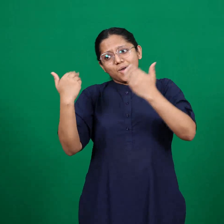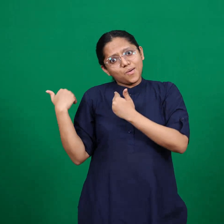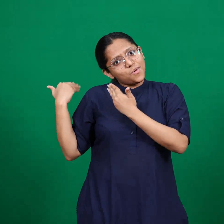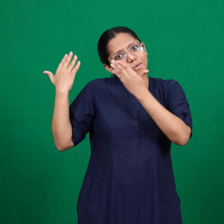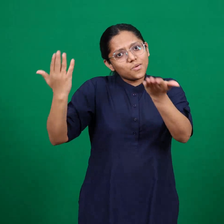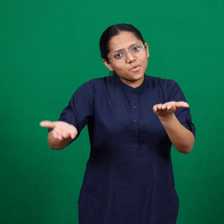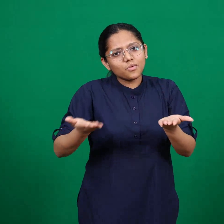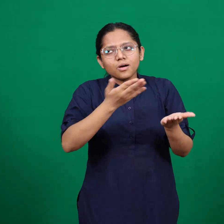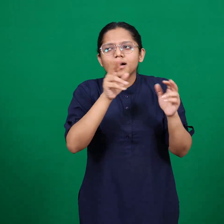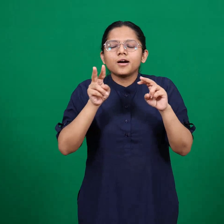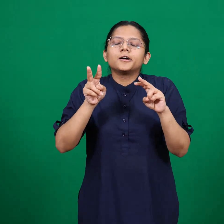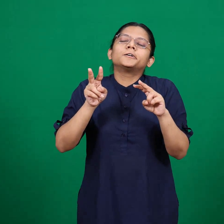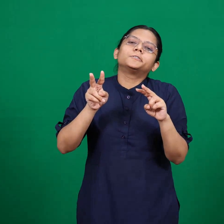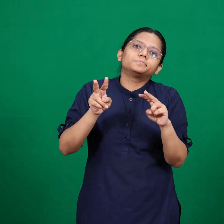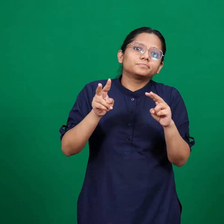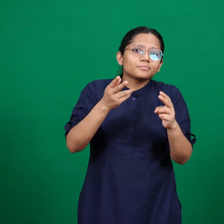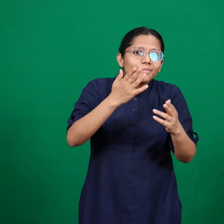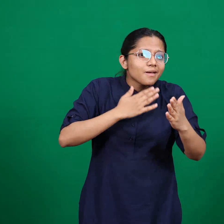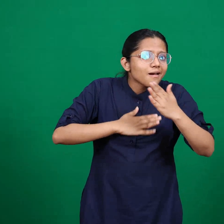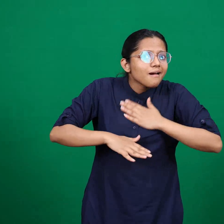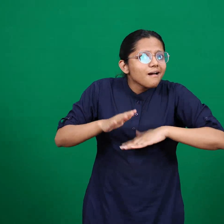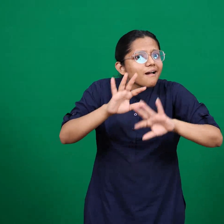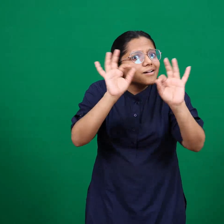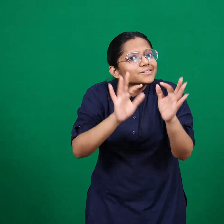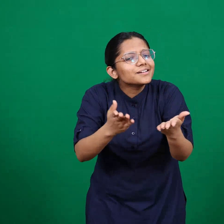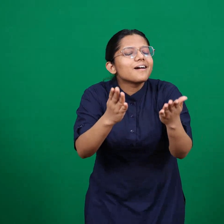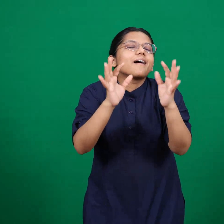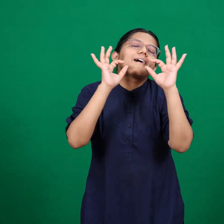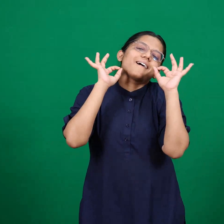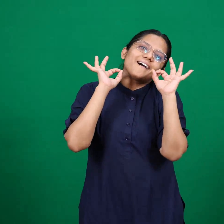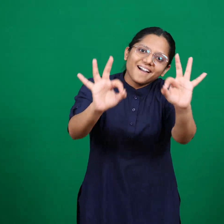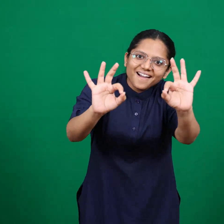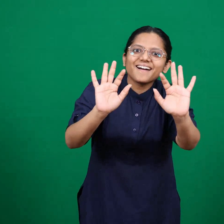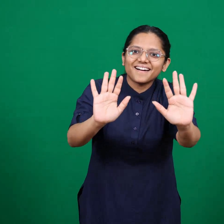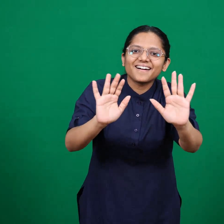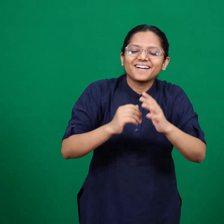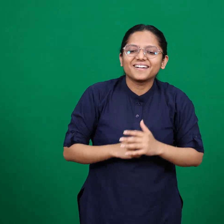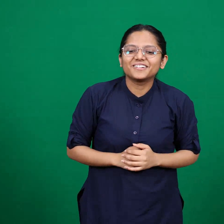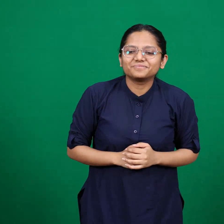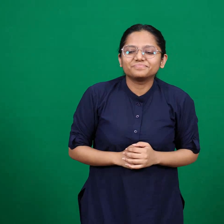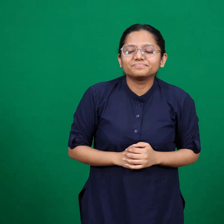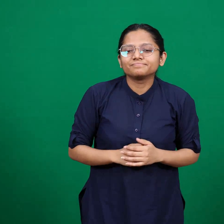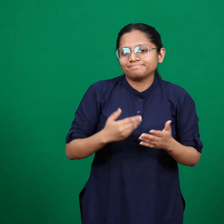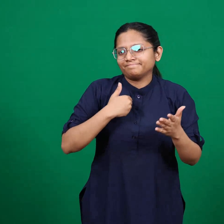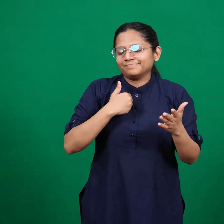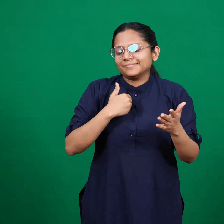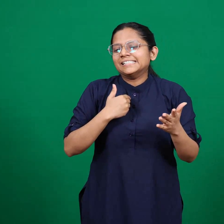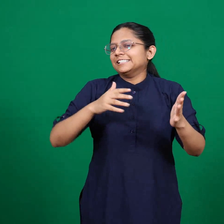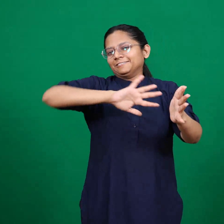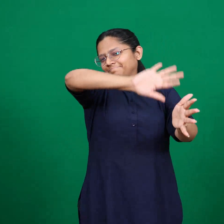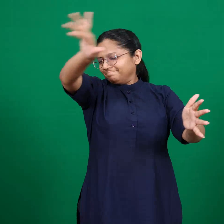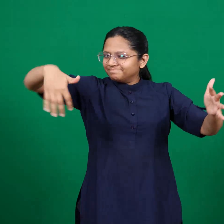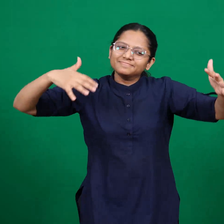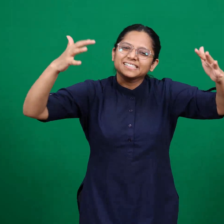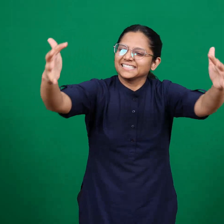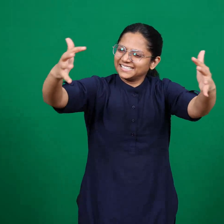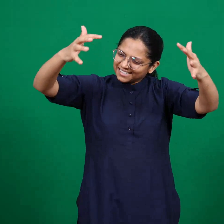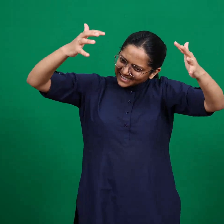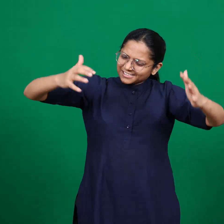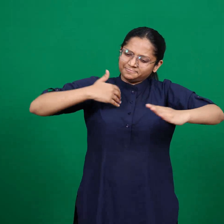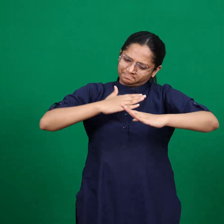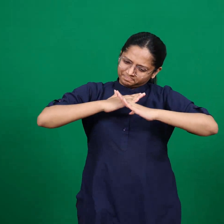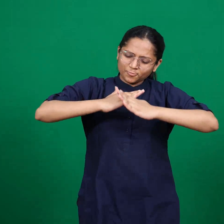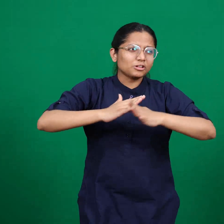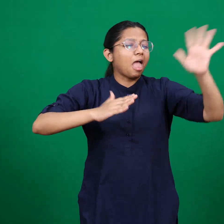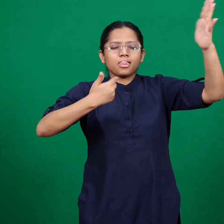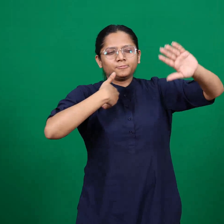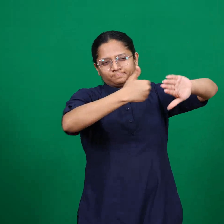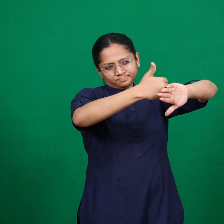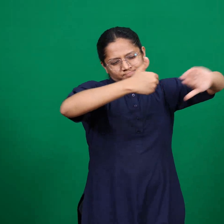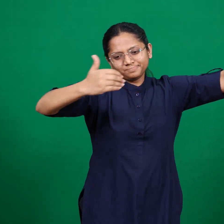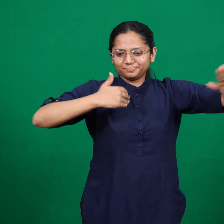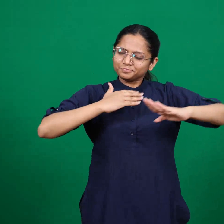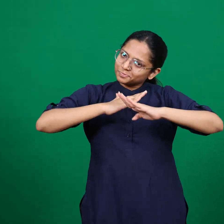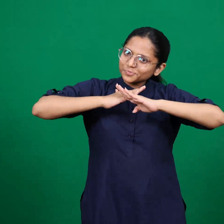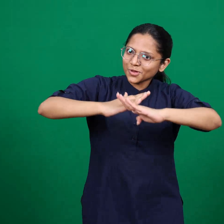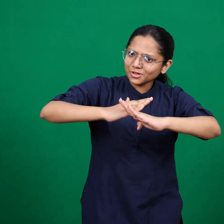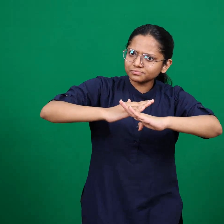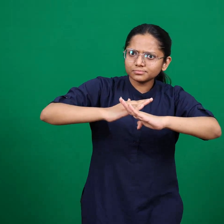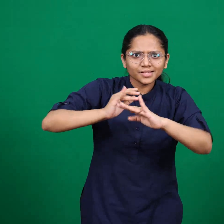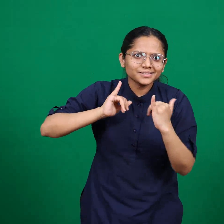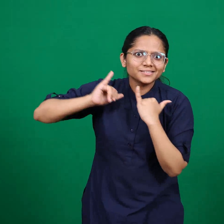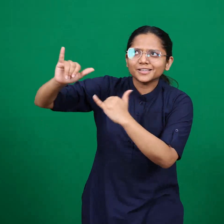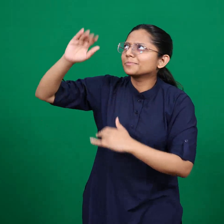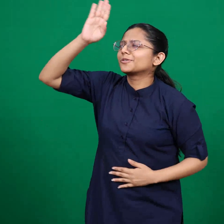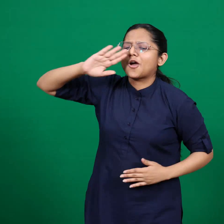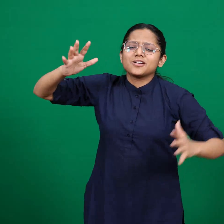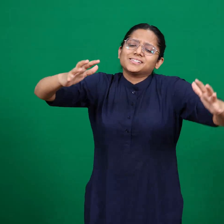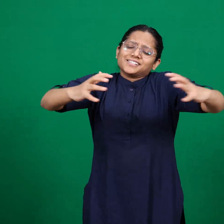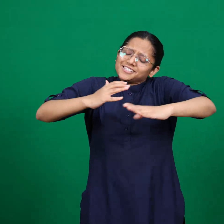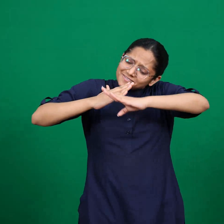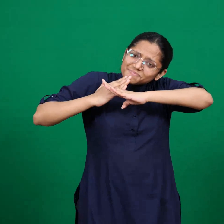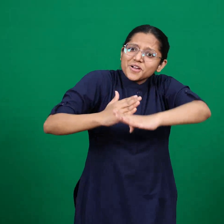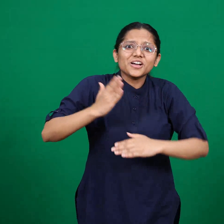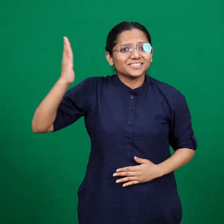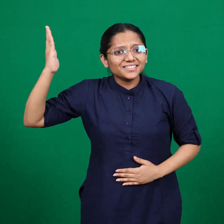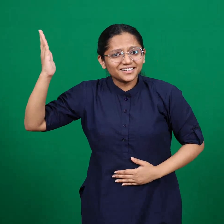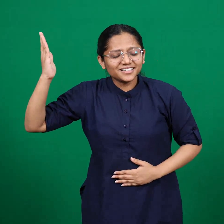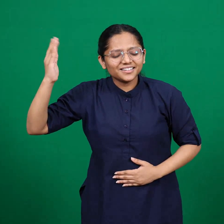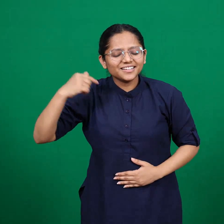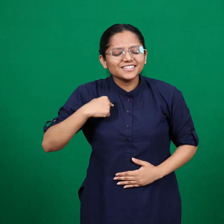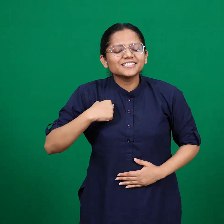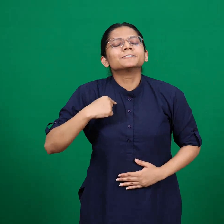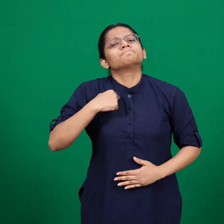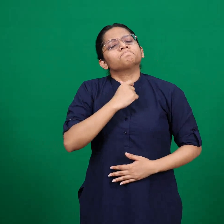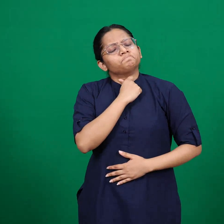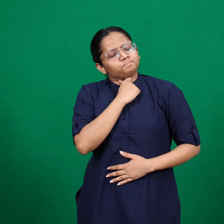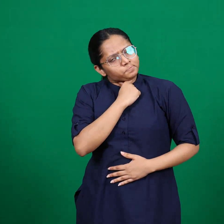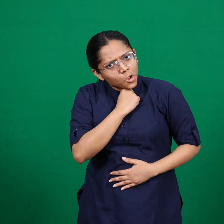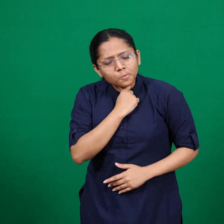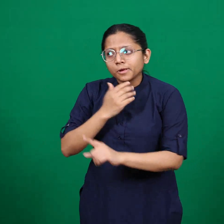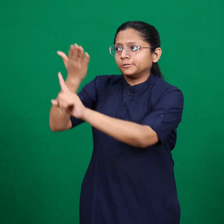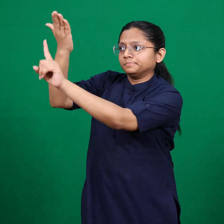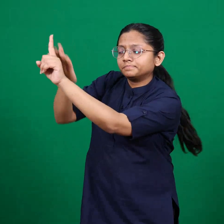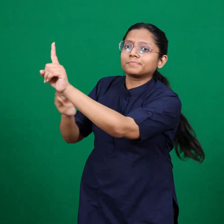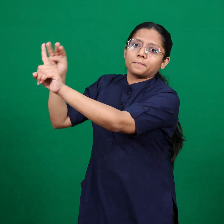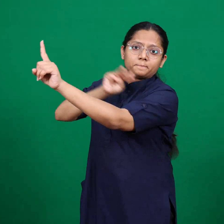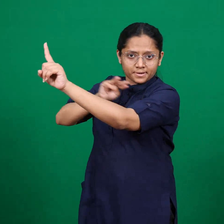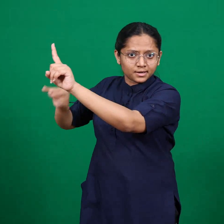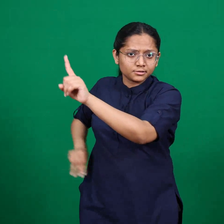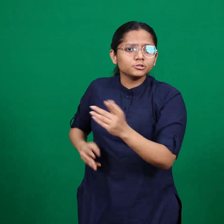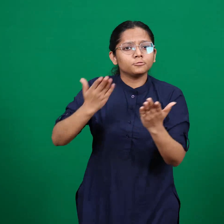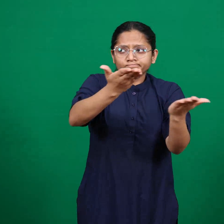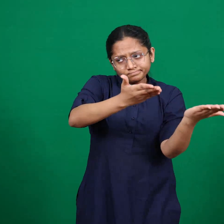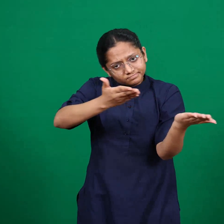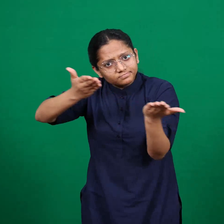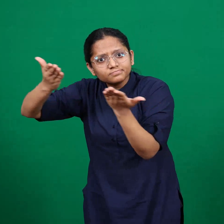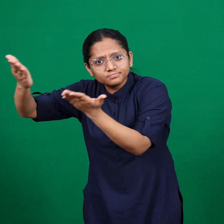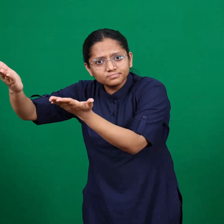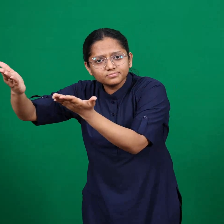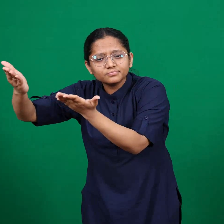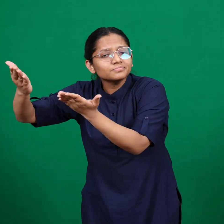I am jealous for you with a godly jealousy.